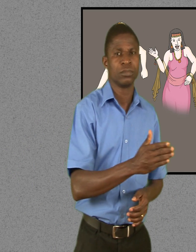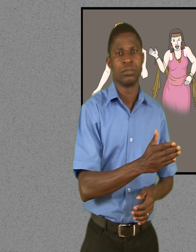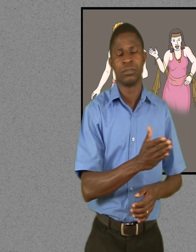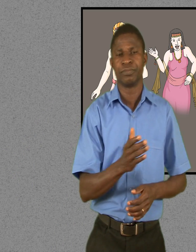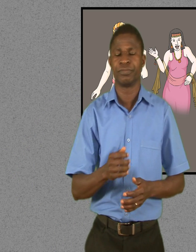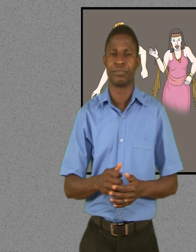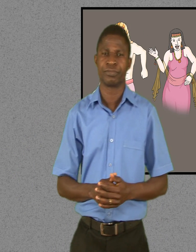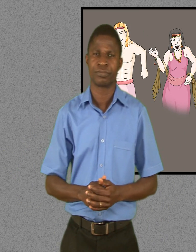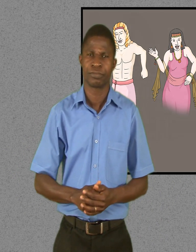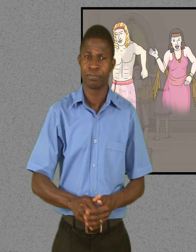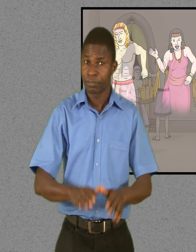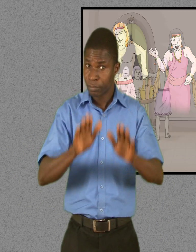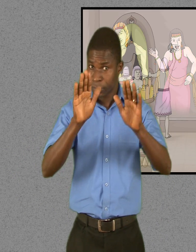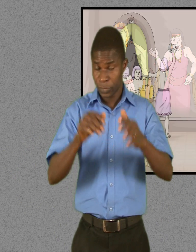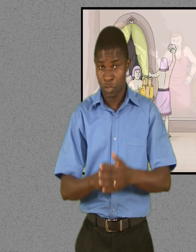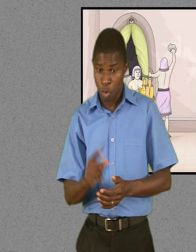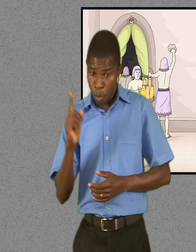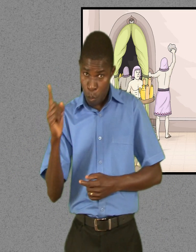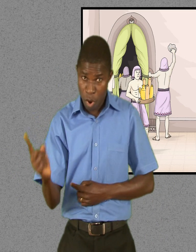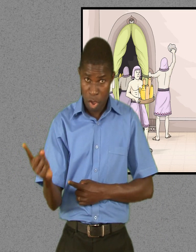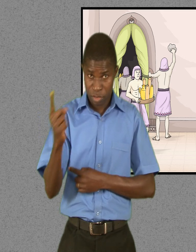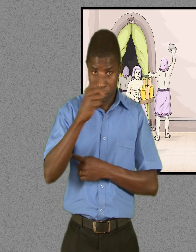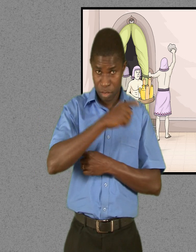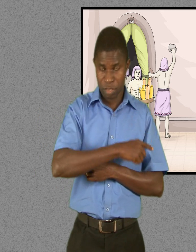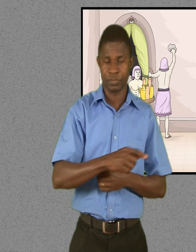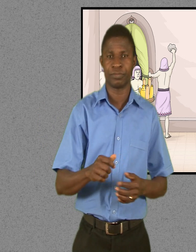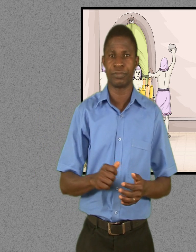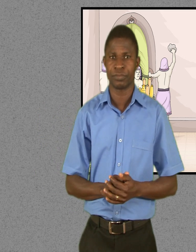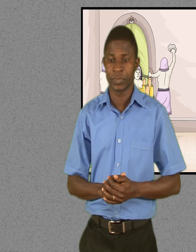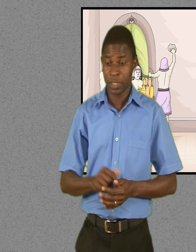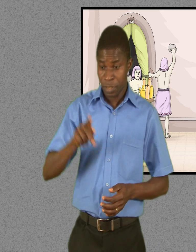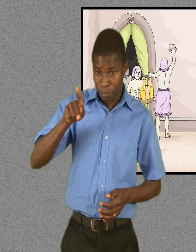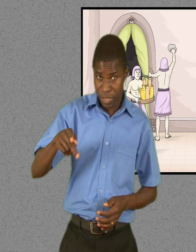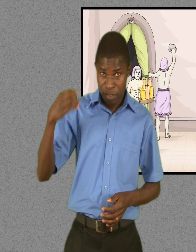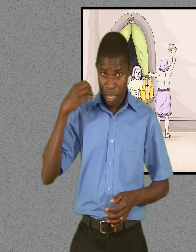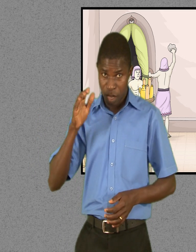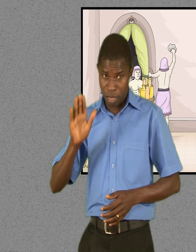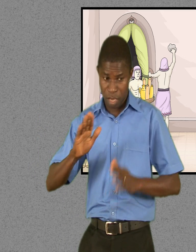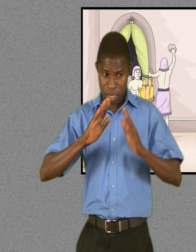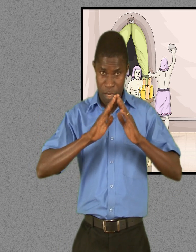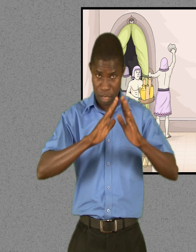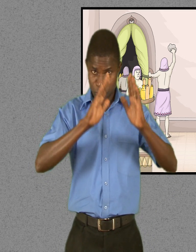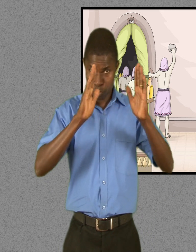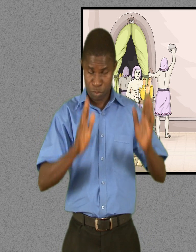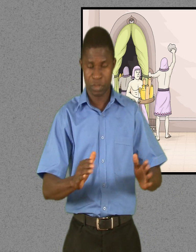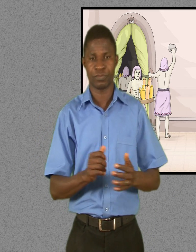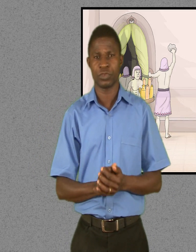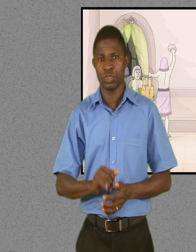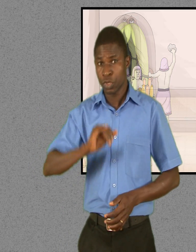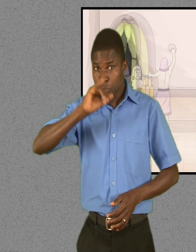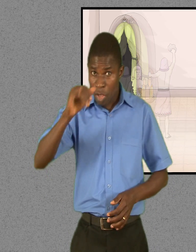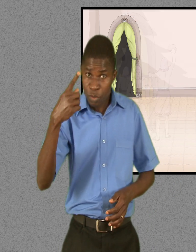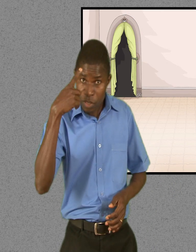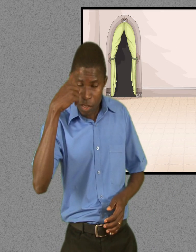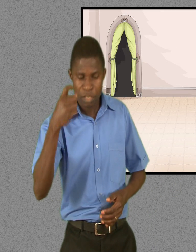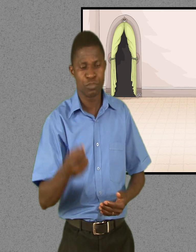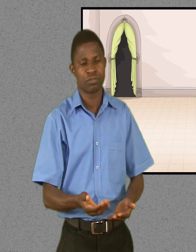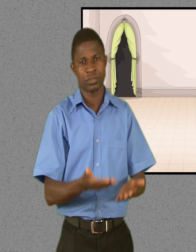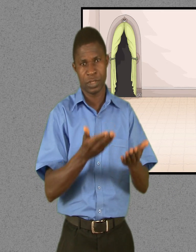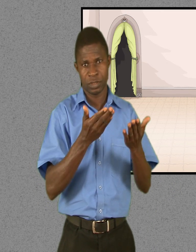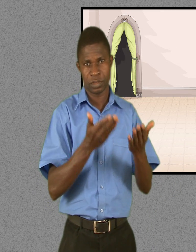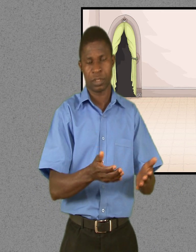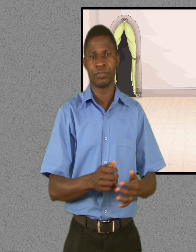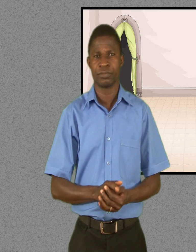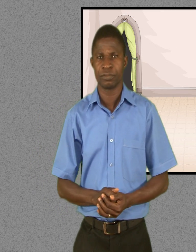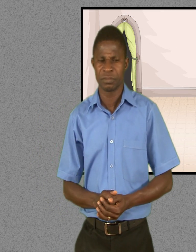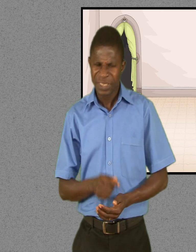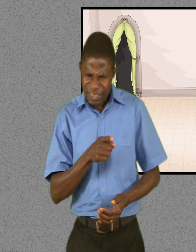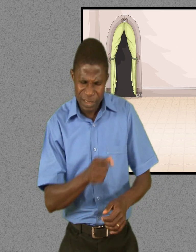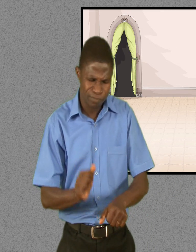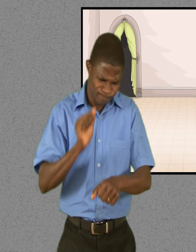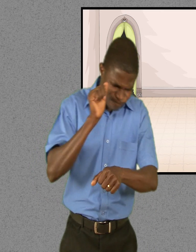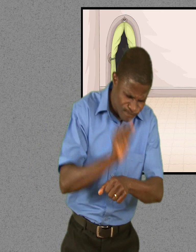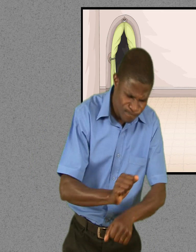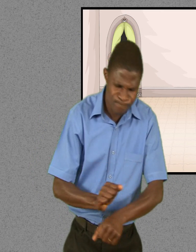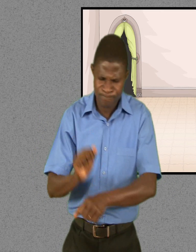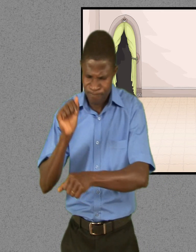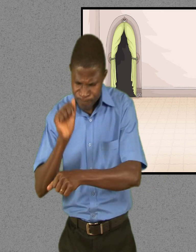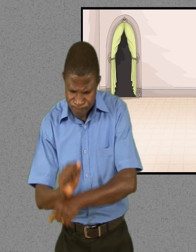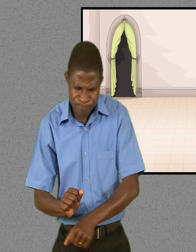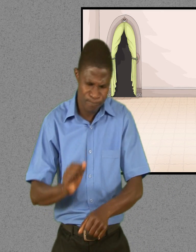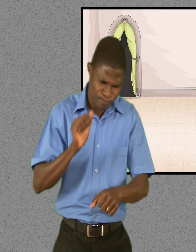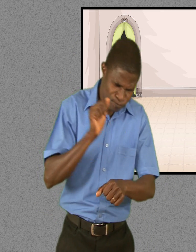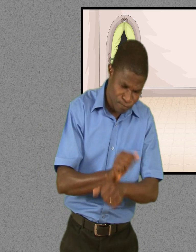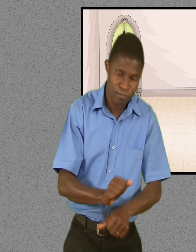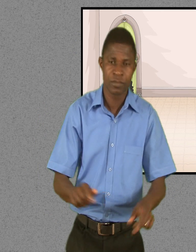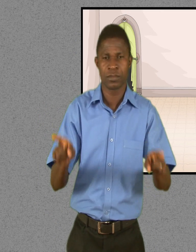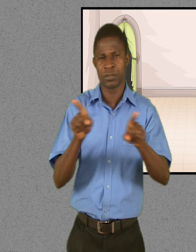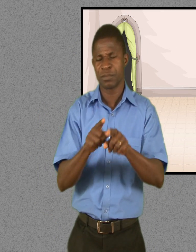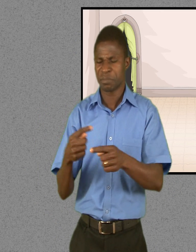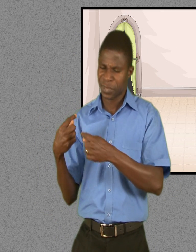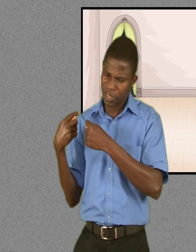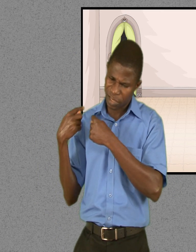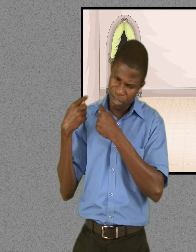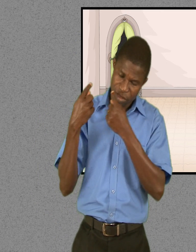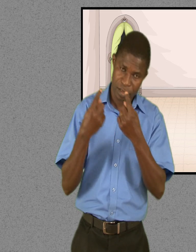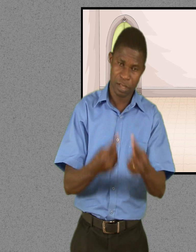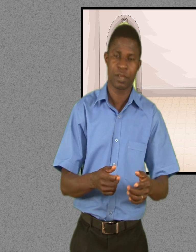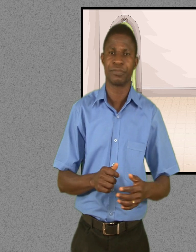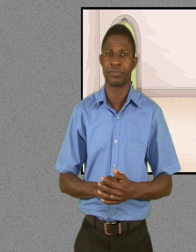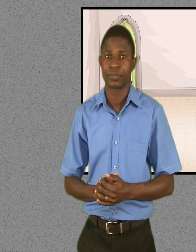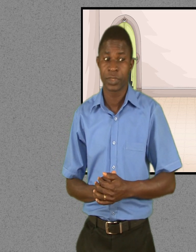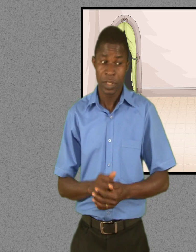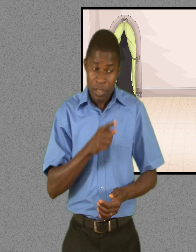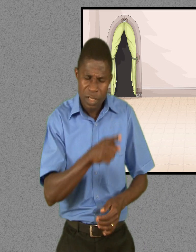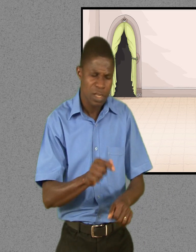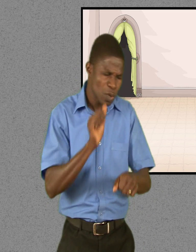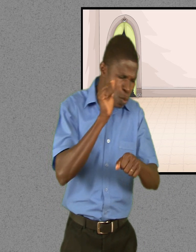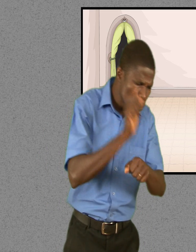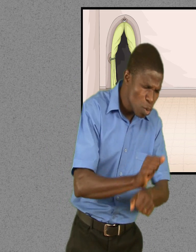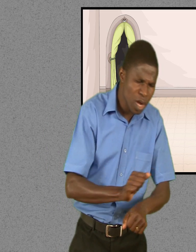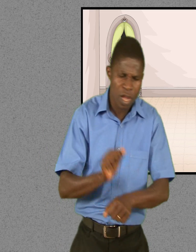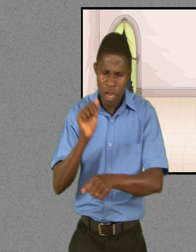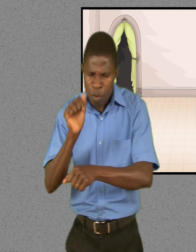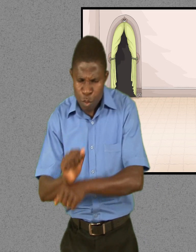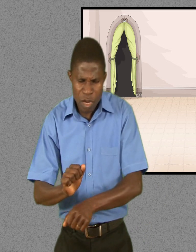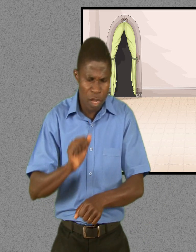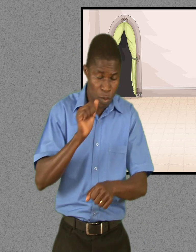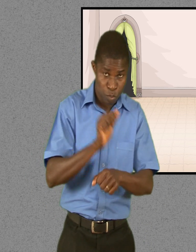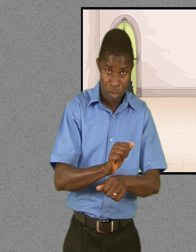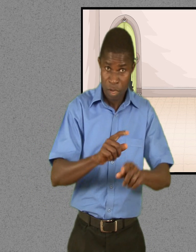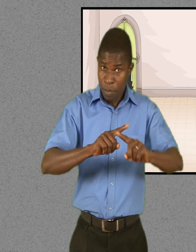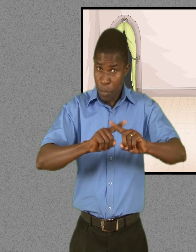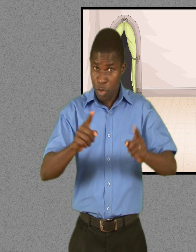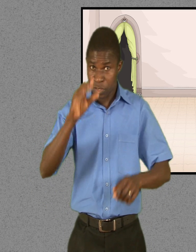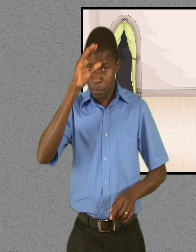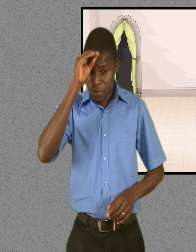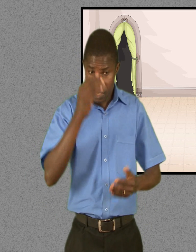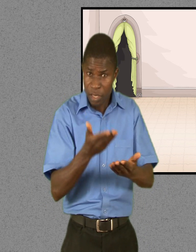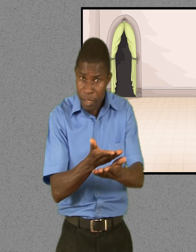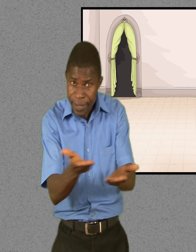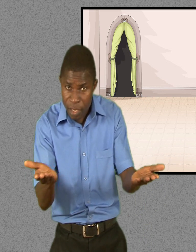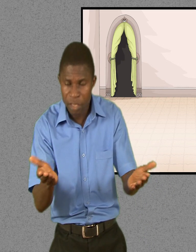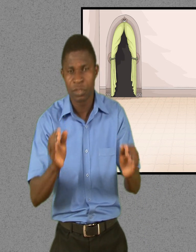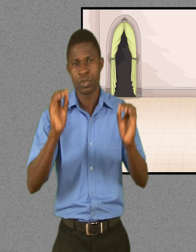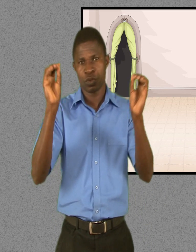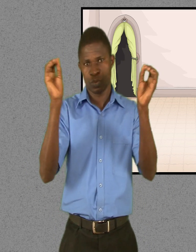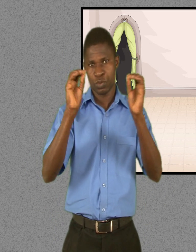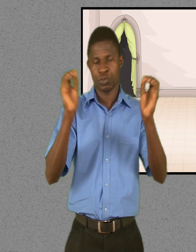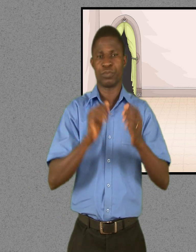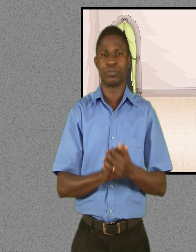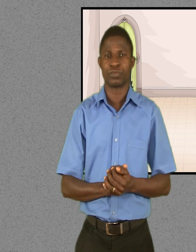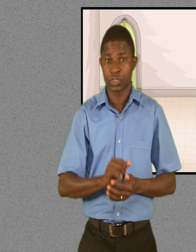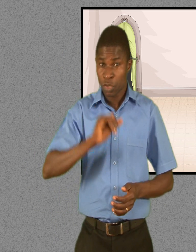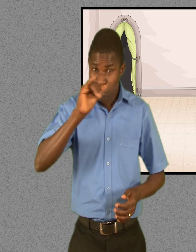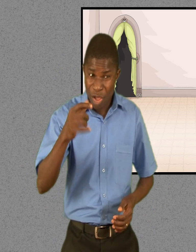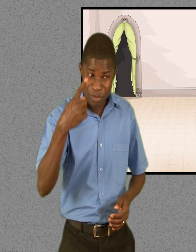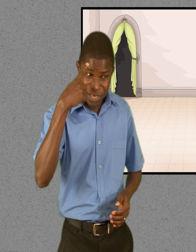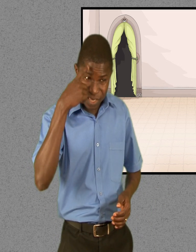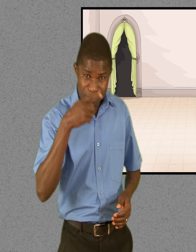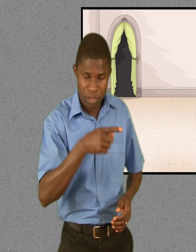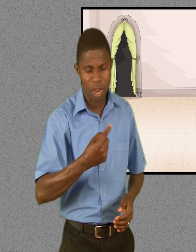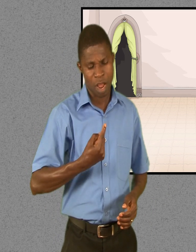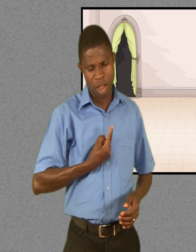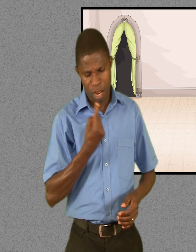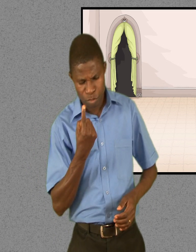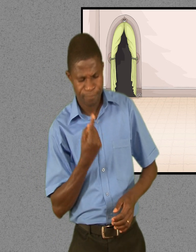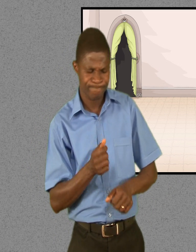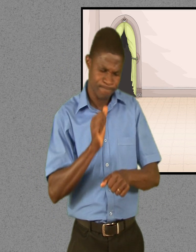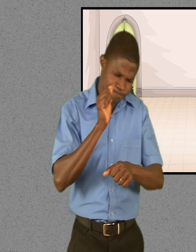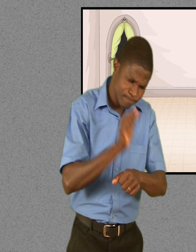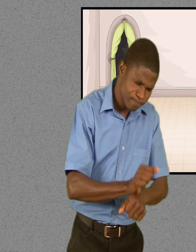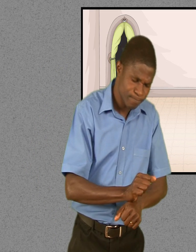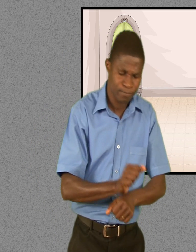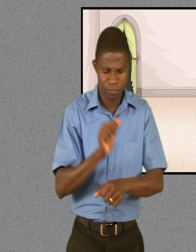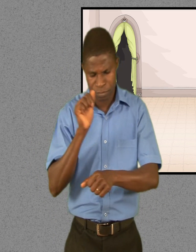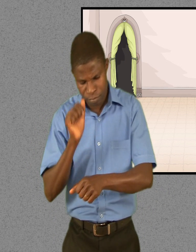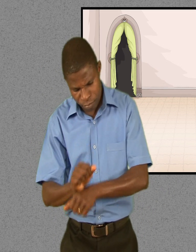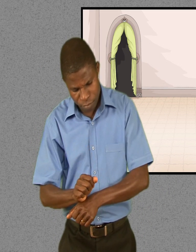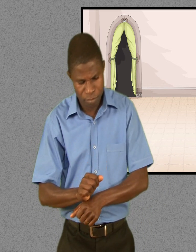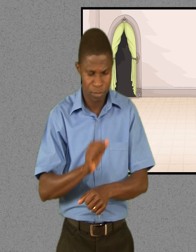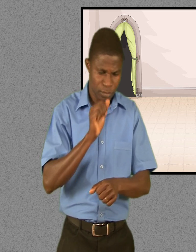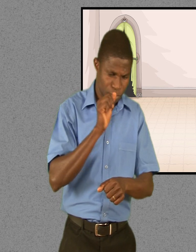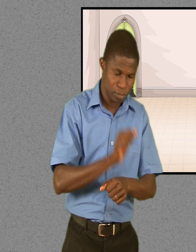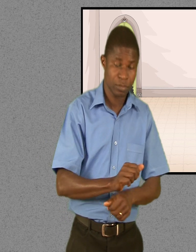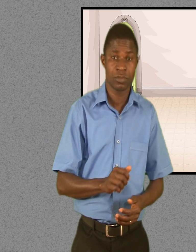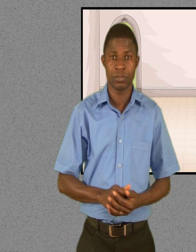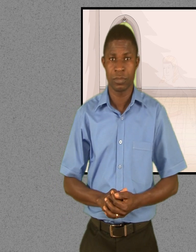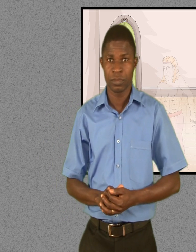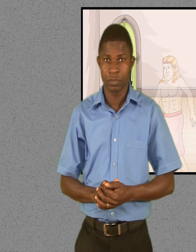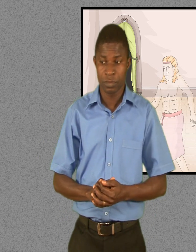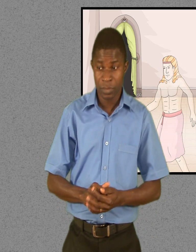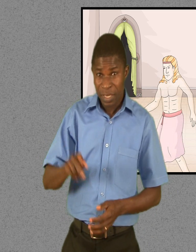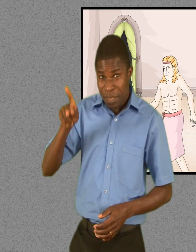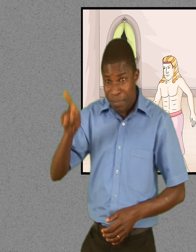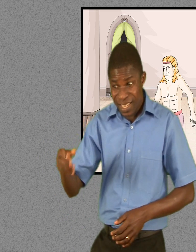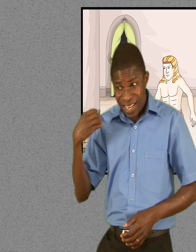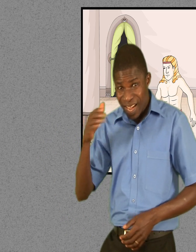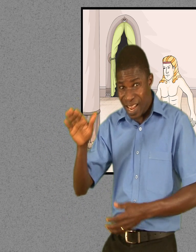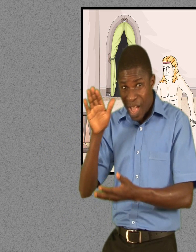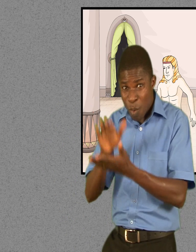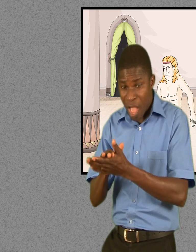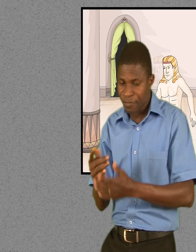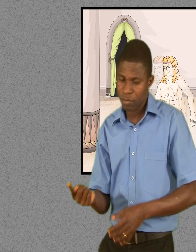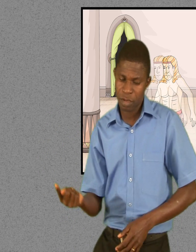One day, however, Joseph went into the house to attend to his work, and not a single household servant was inside.